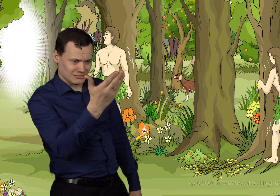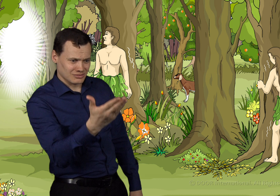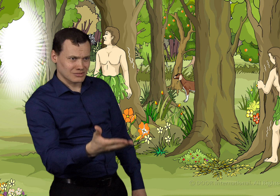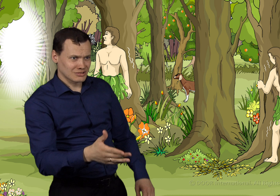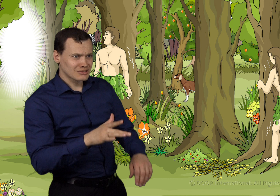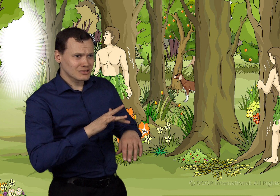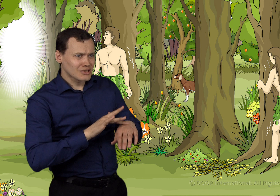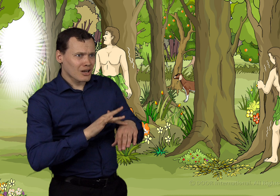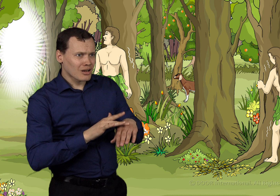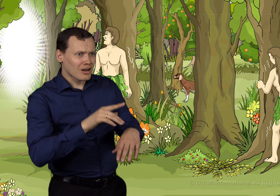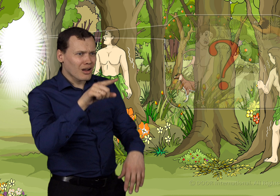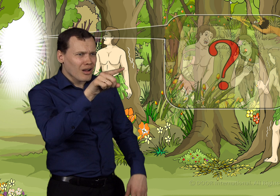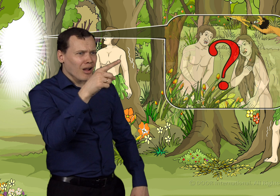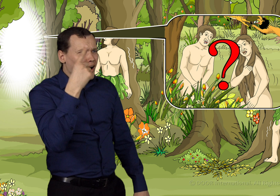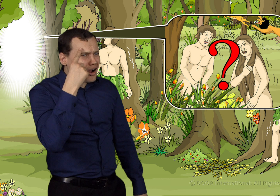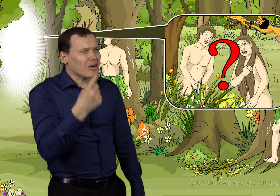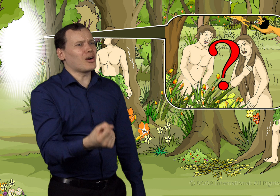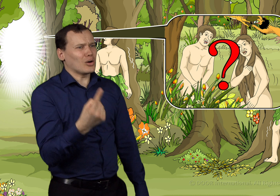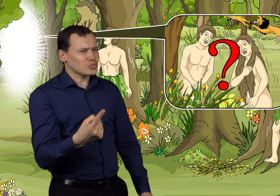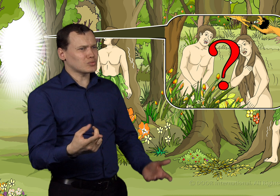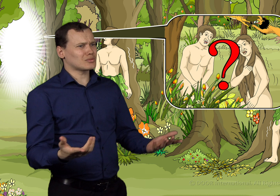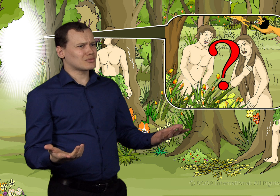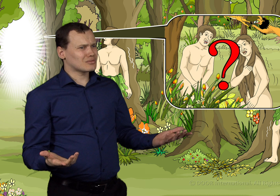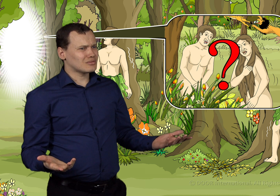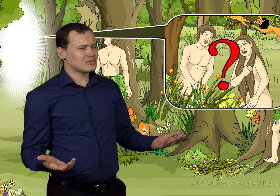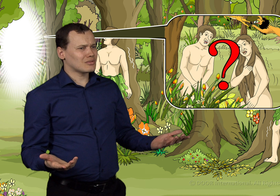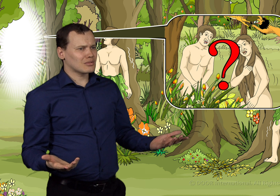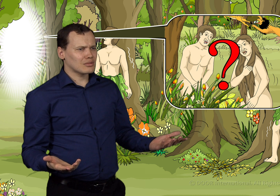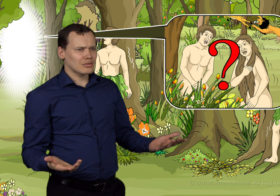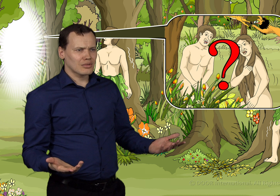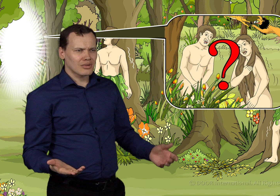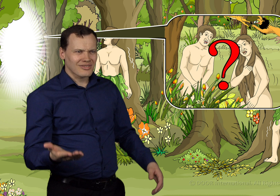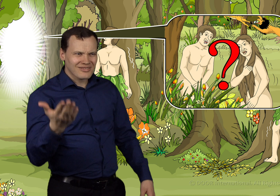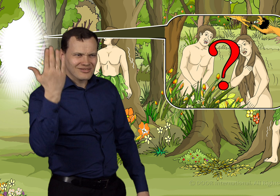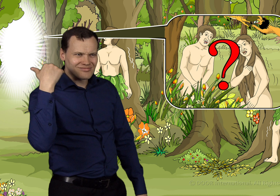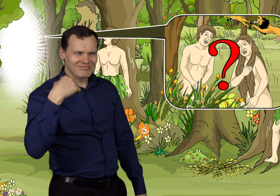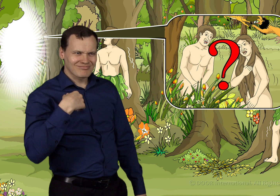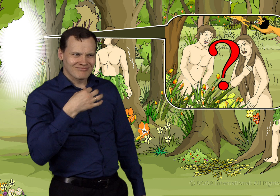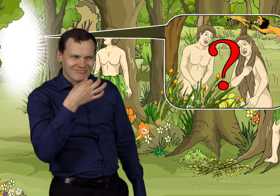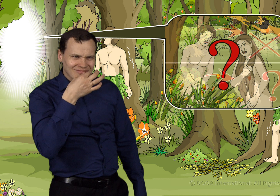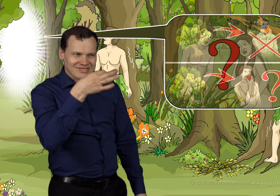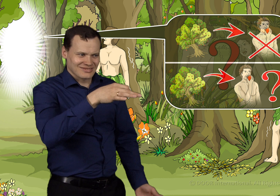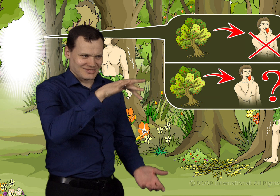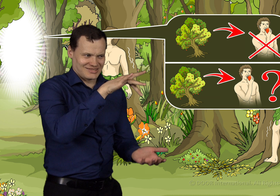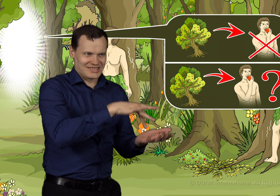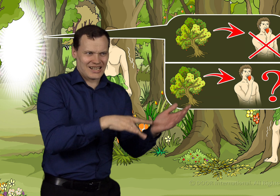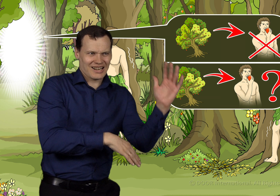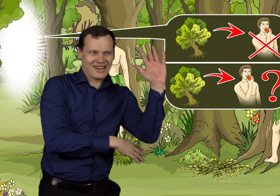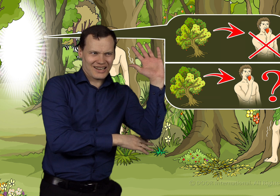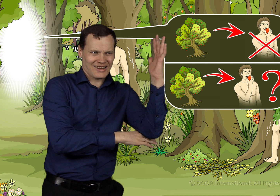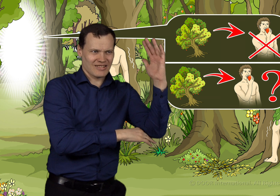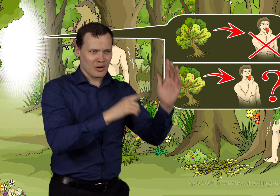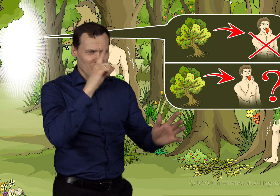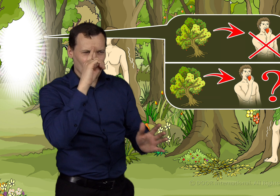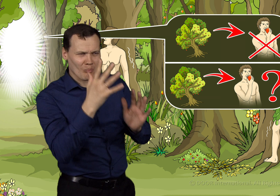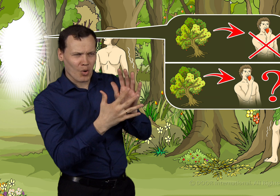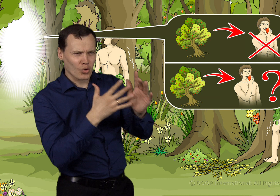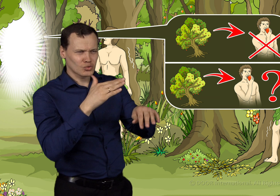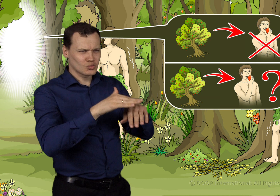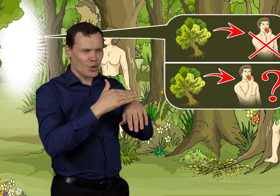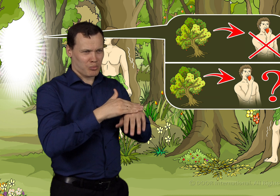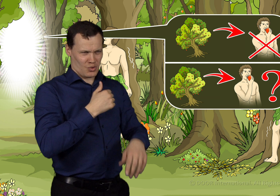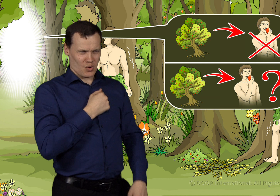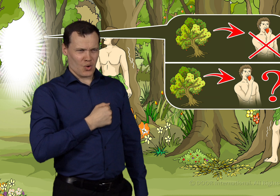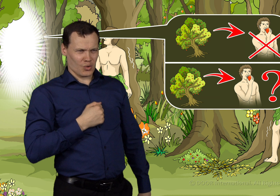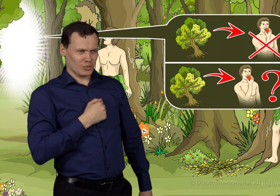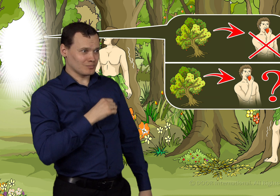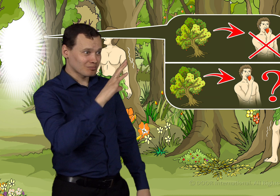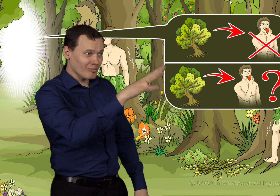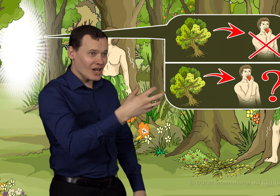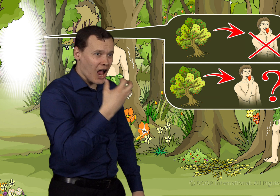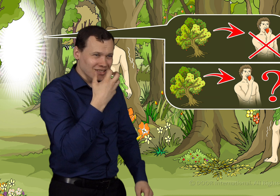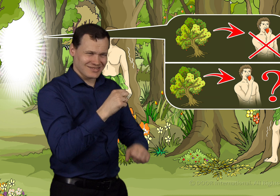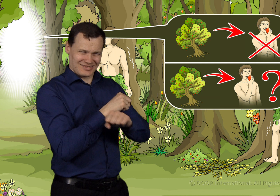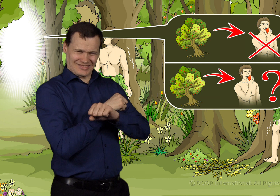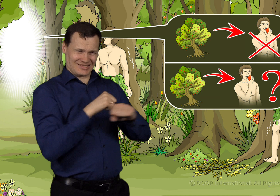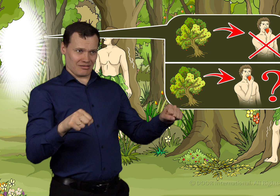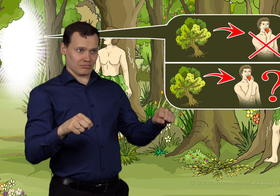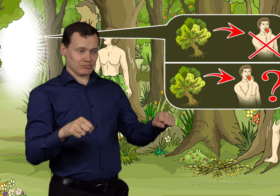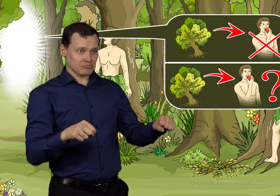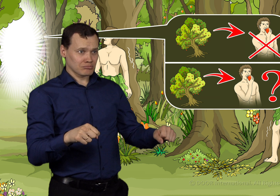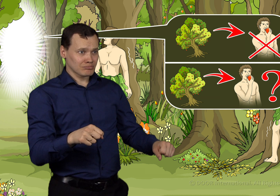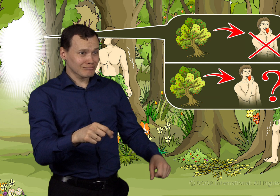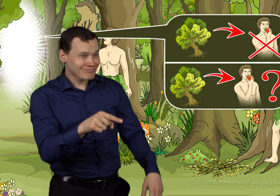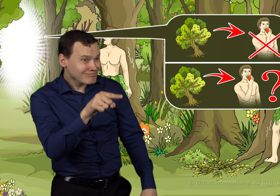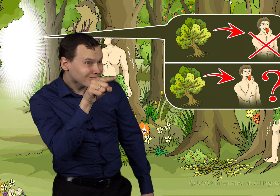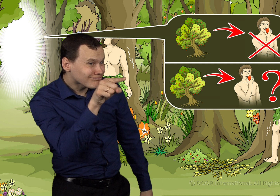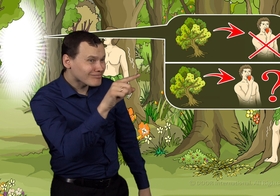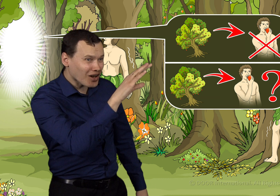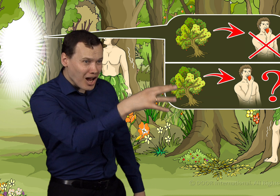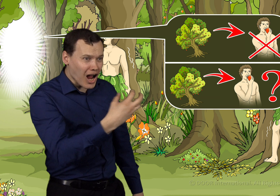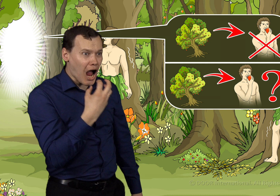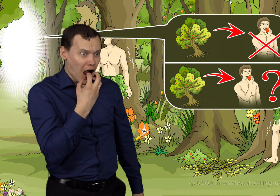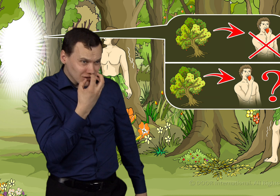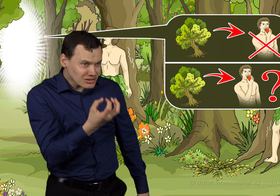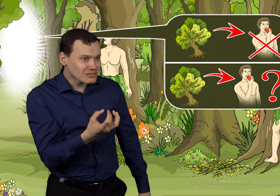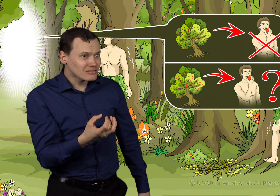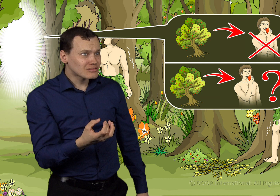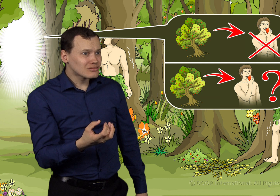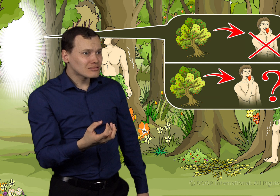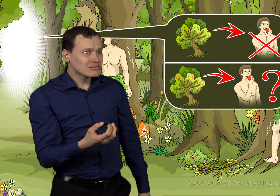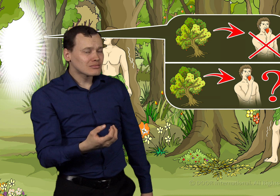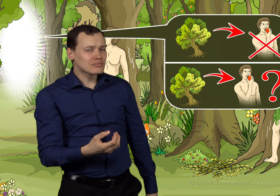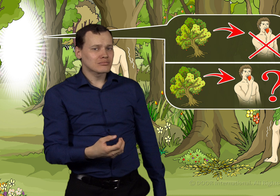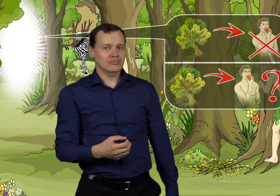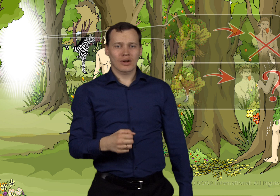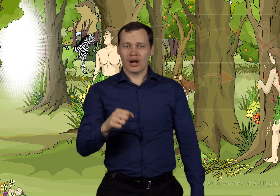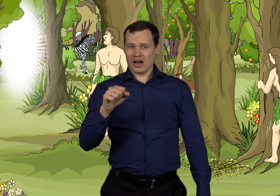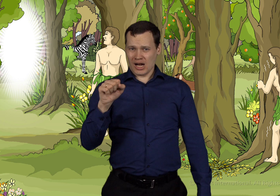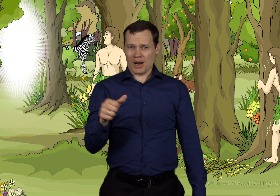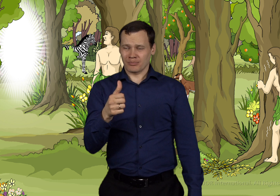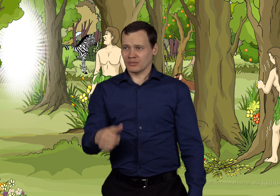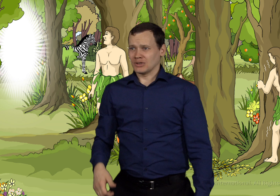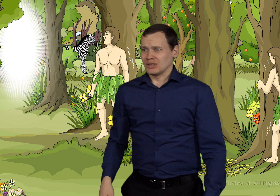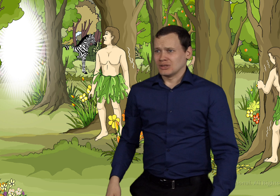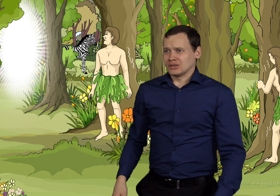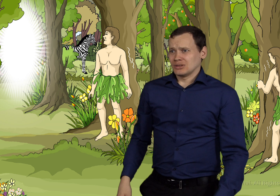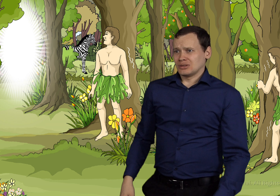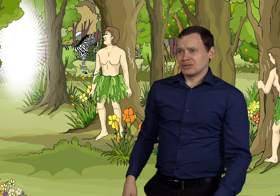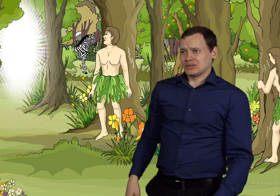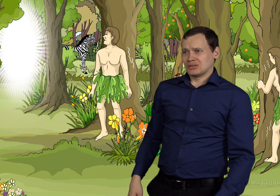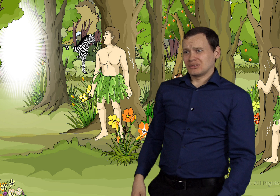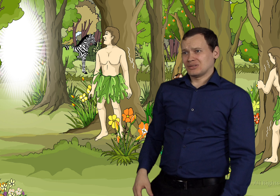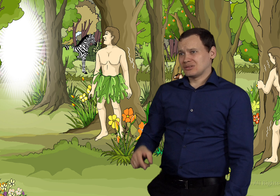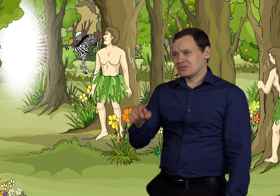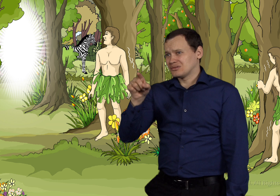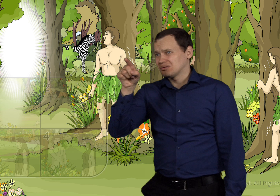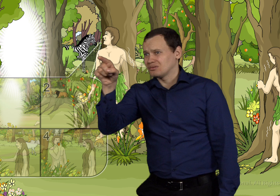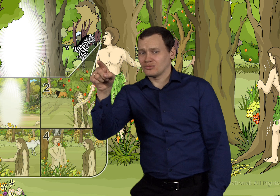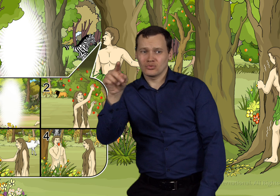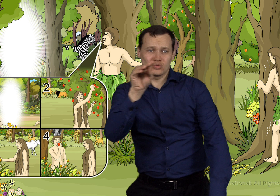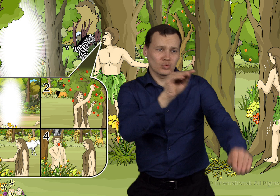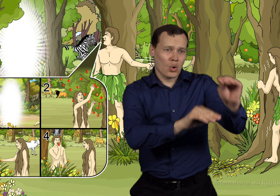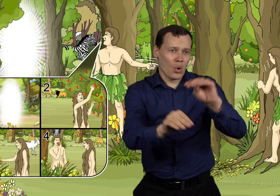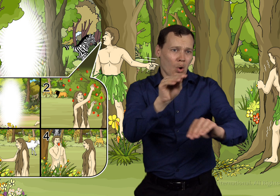“Who told you that you were naked?” asked the LORD God. “Have you eaten from the tree of which I commanded you not to eat?”